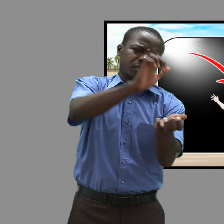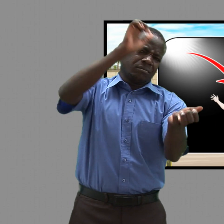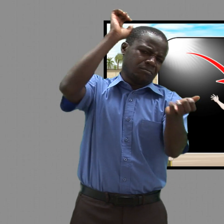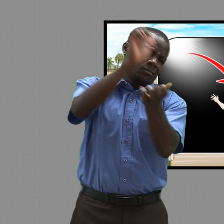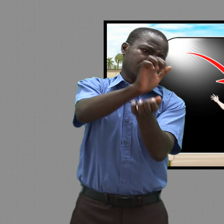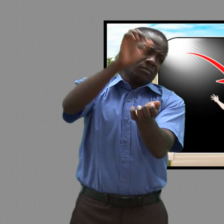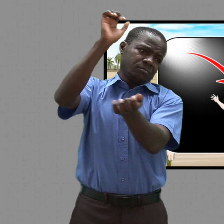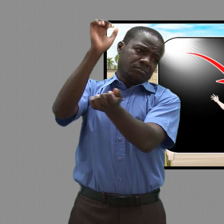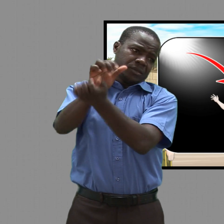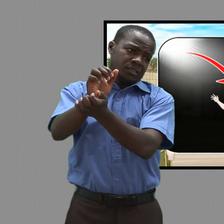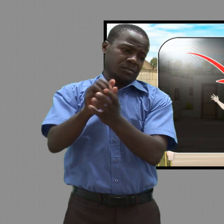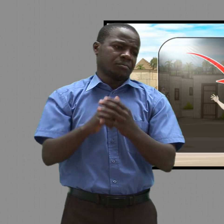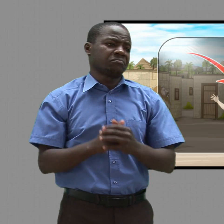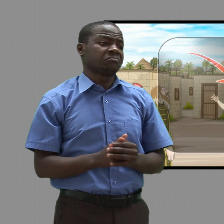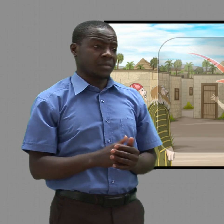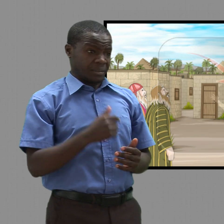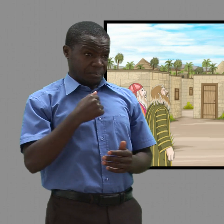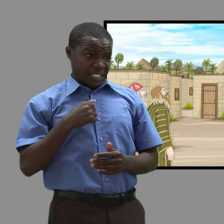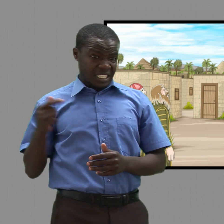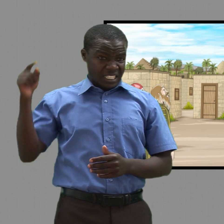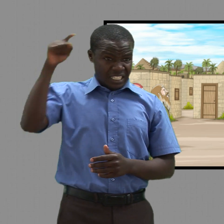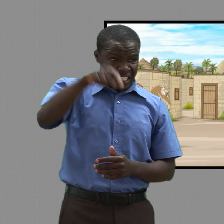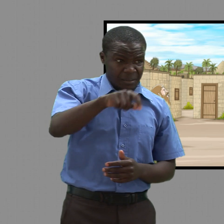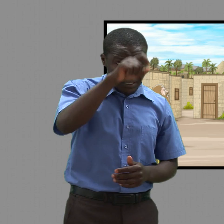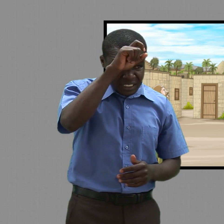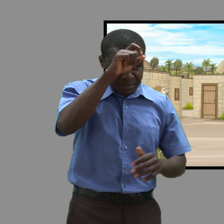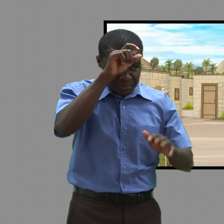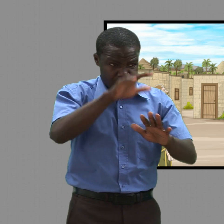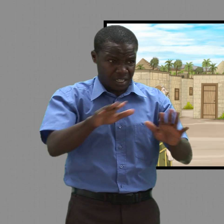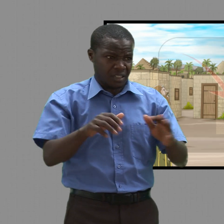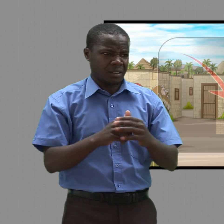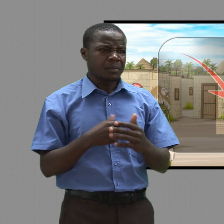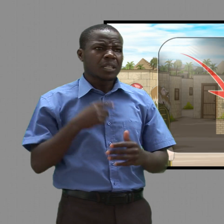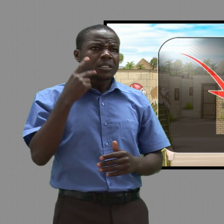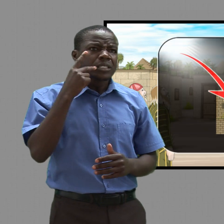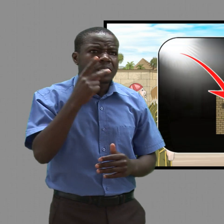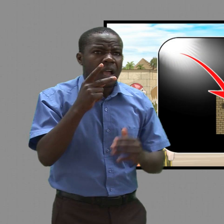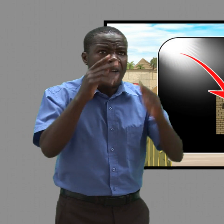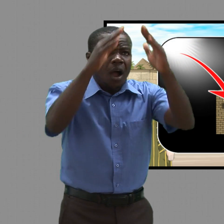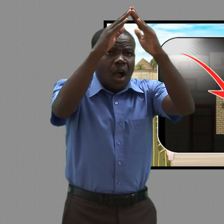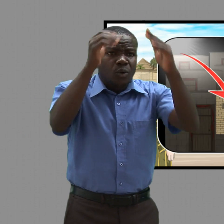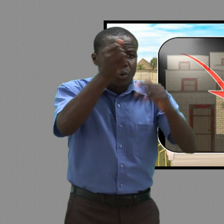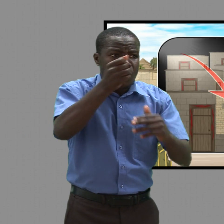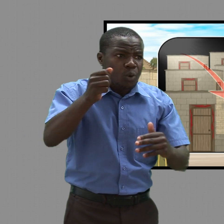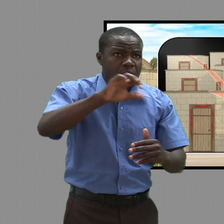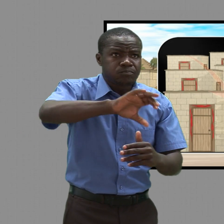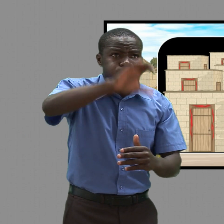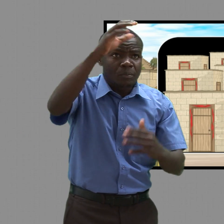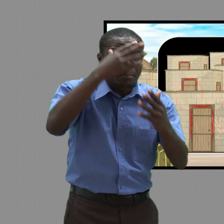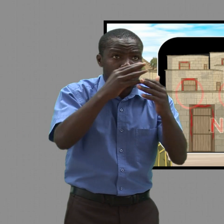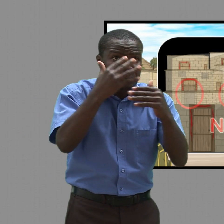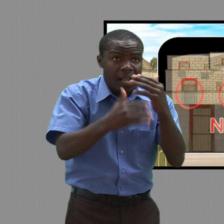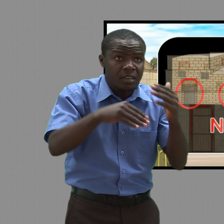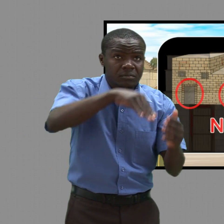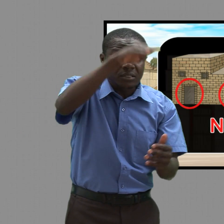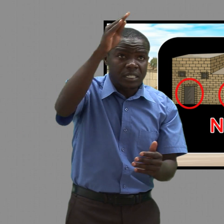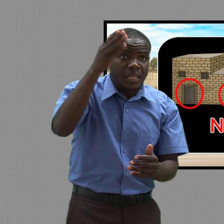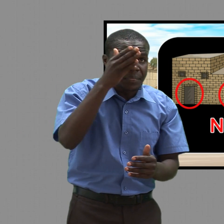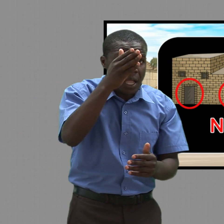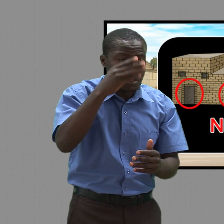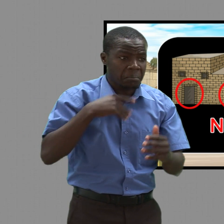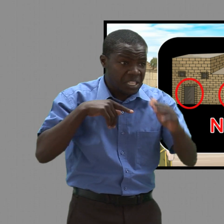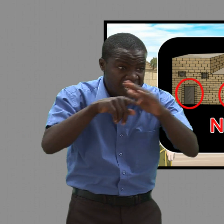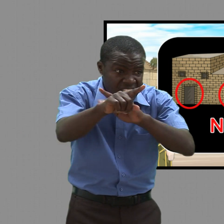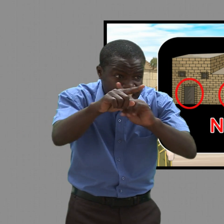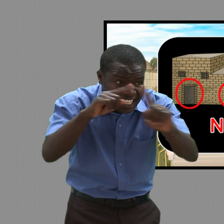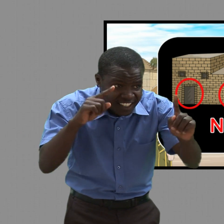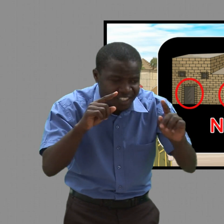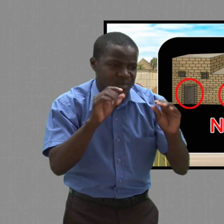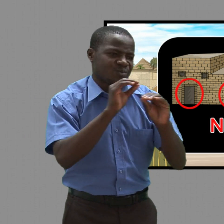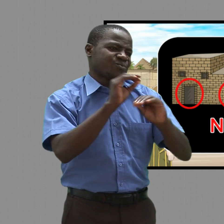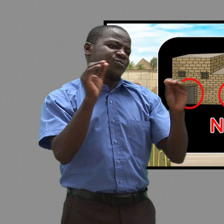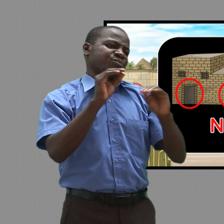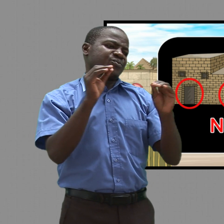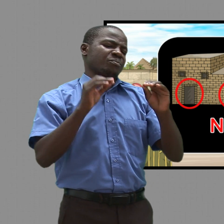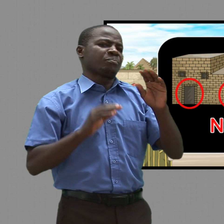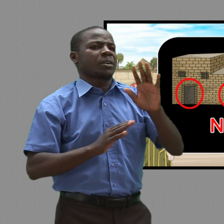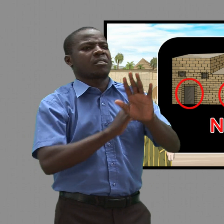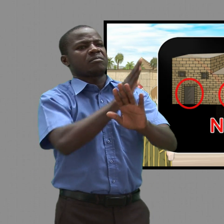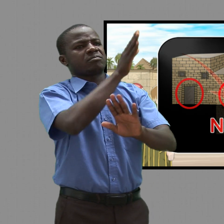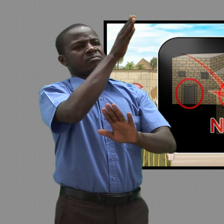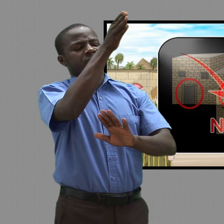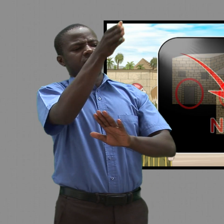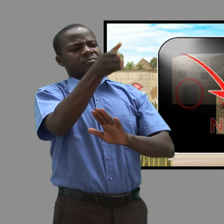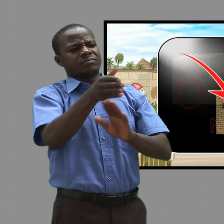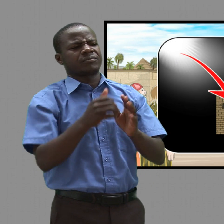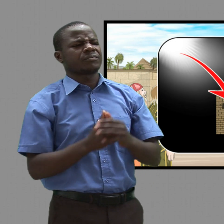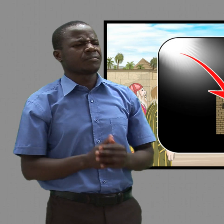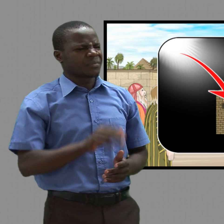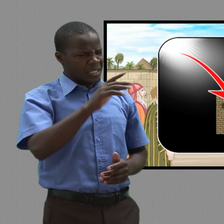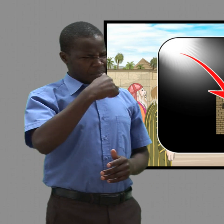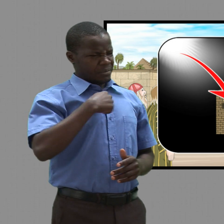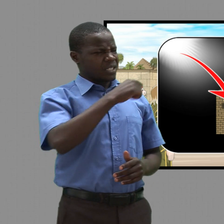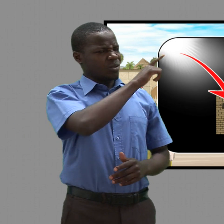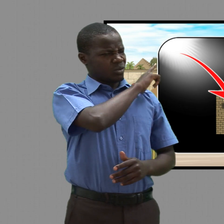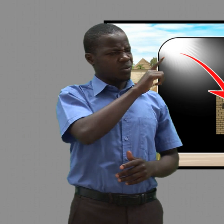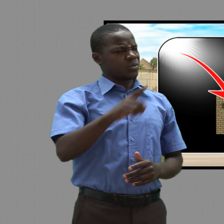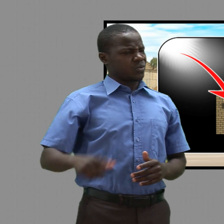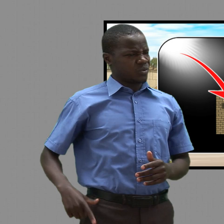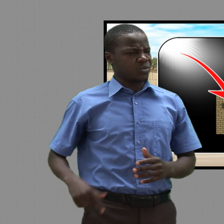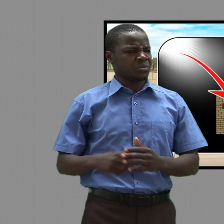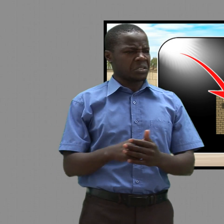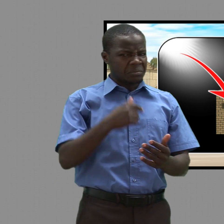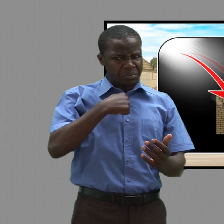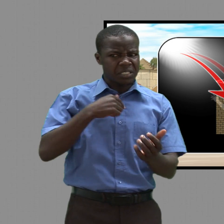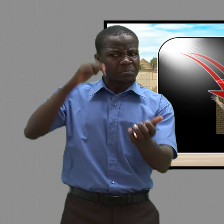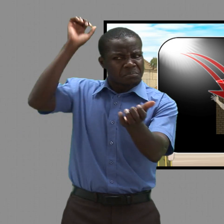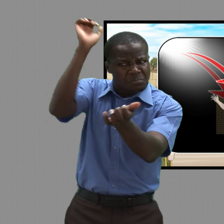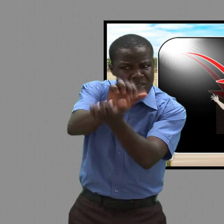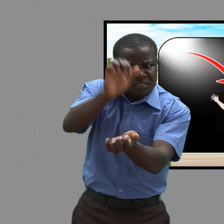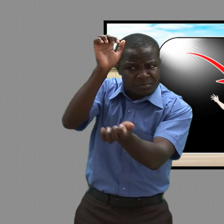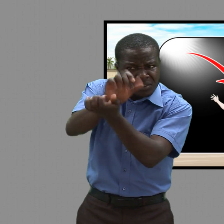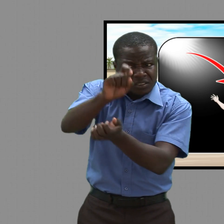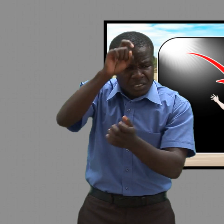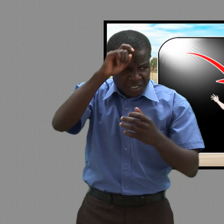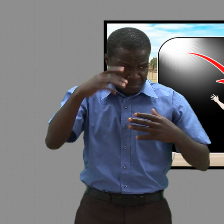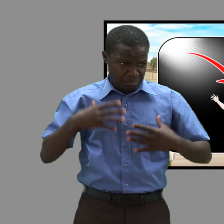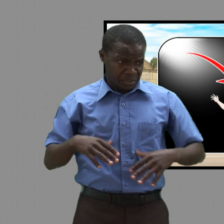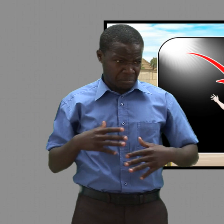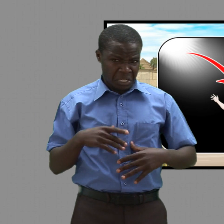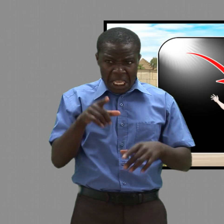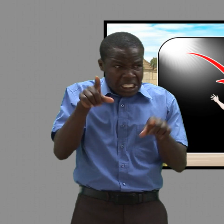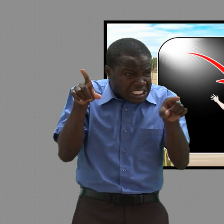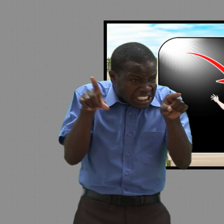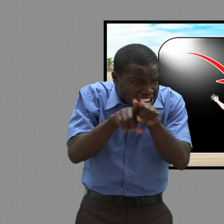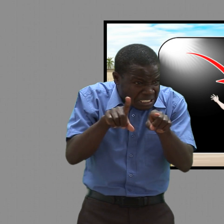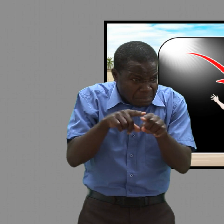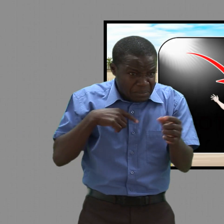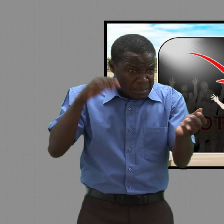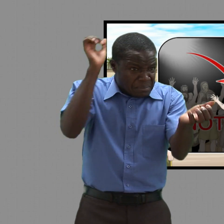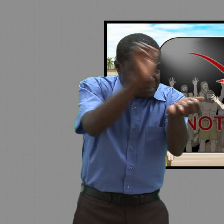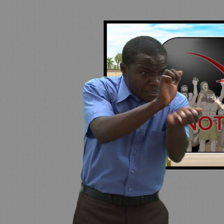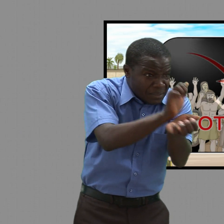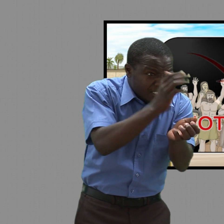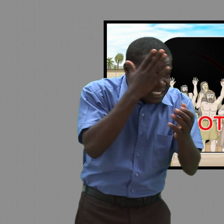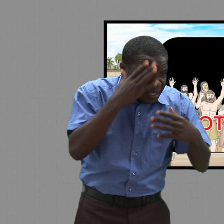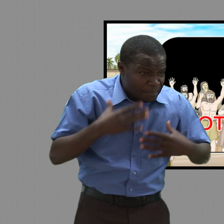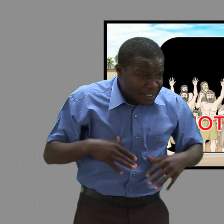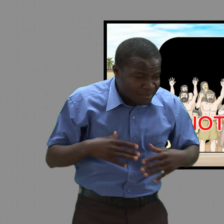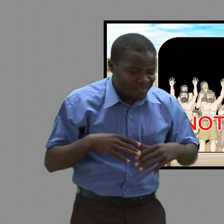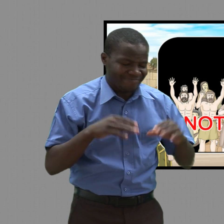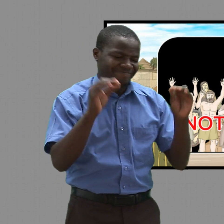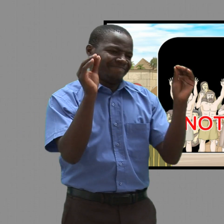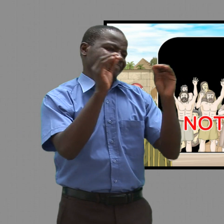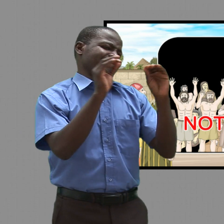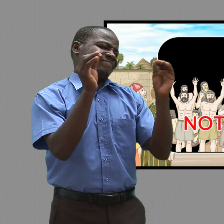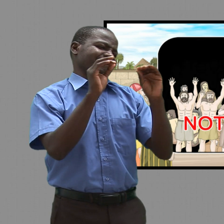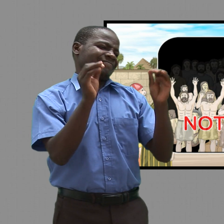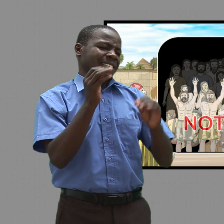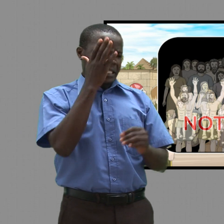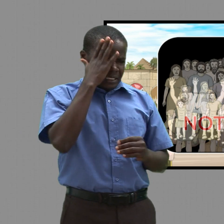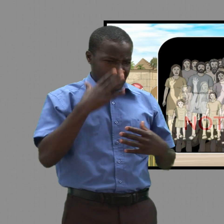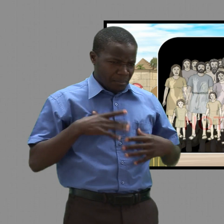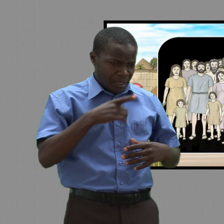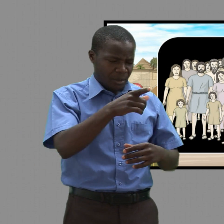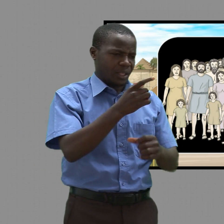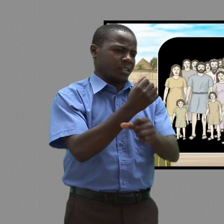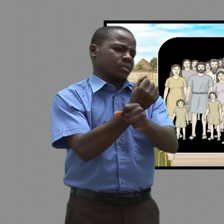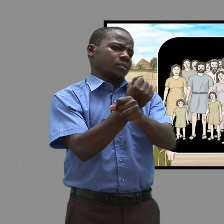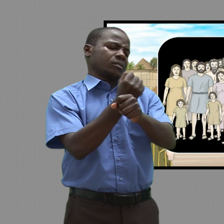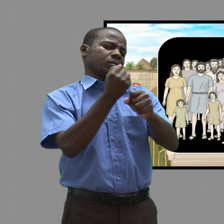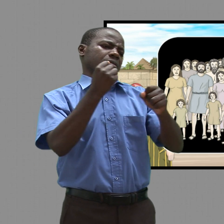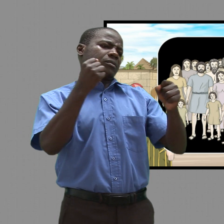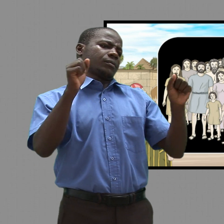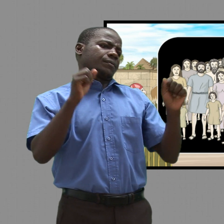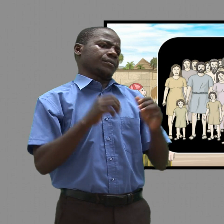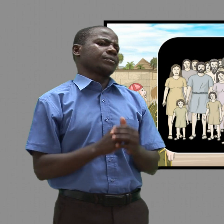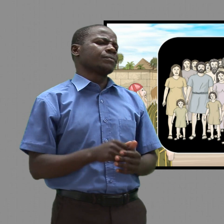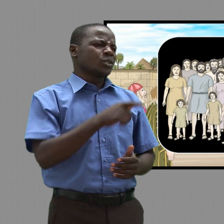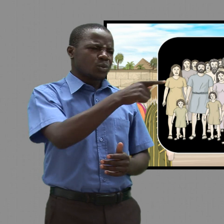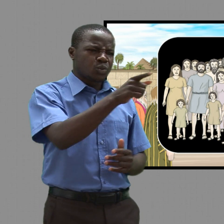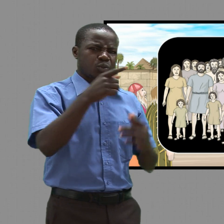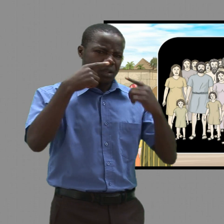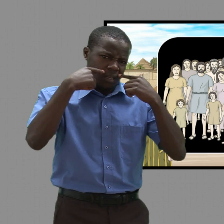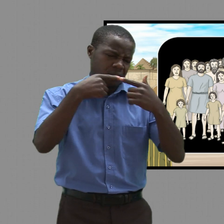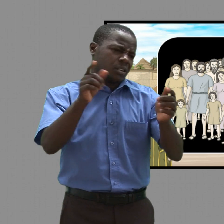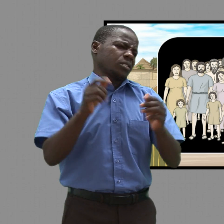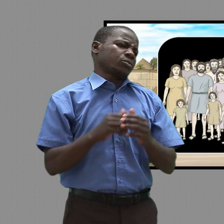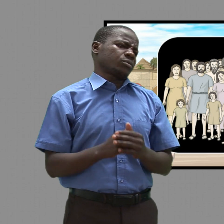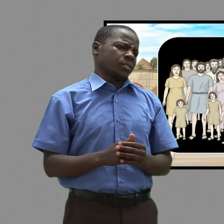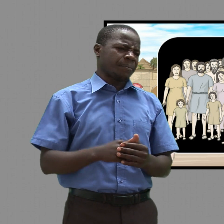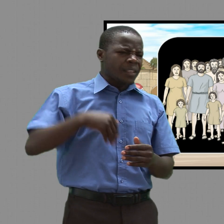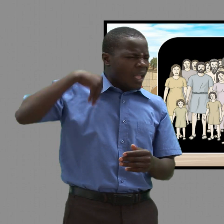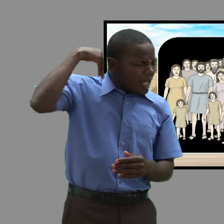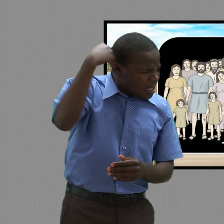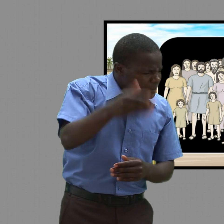The blood on the houses where you are staying will distinguish them; when I see the blood, I will pass over you. No plague will fall on you to destroy you when I strike the land of Egypt.